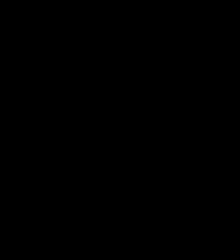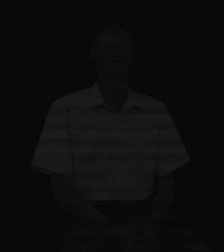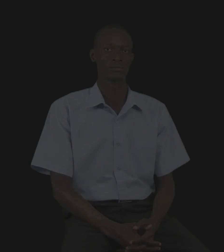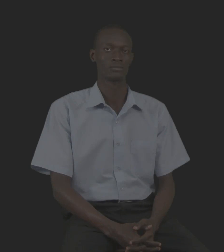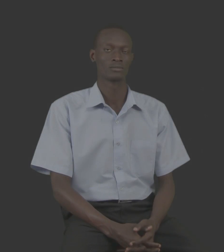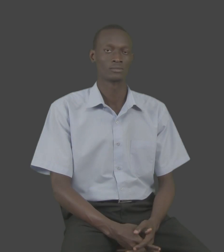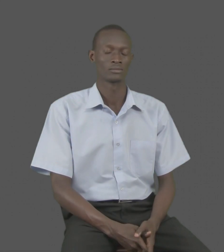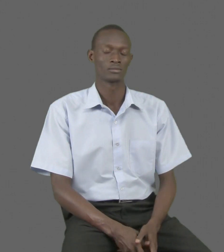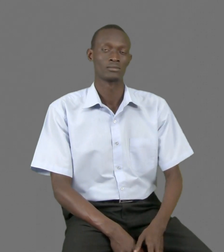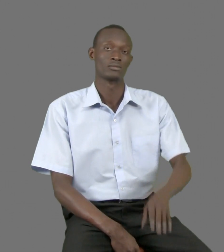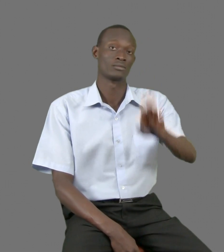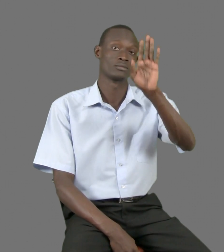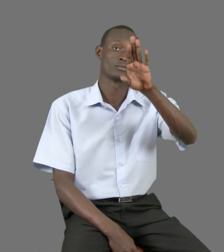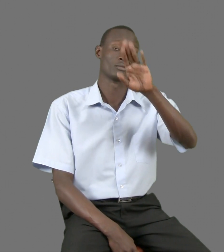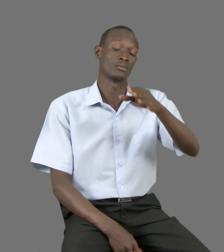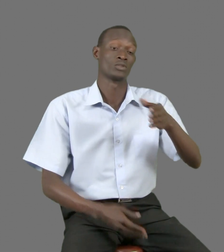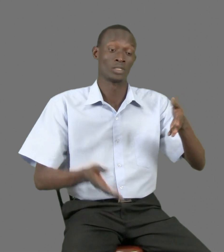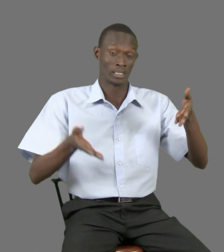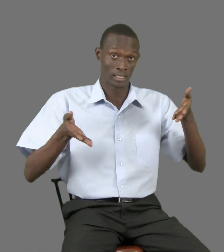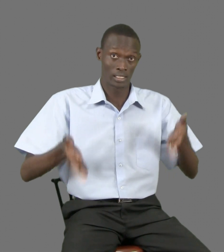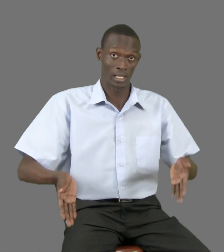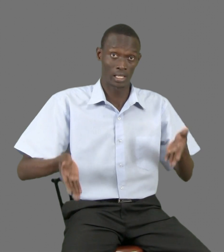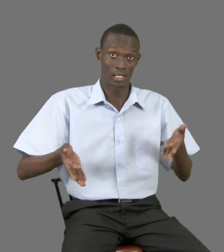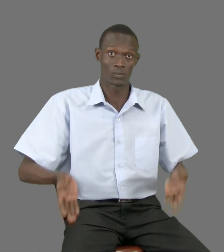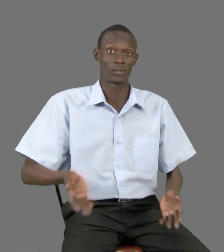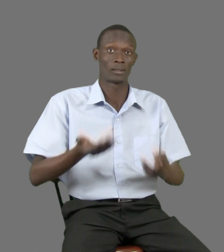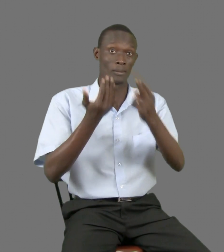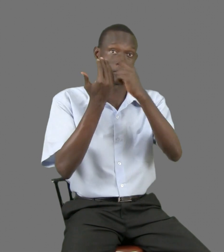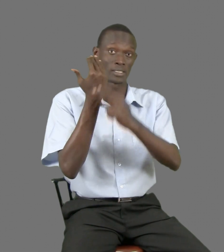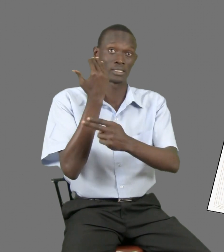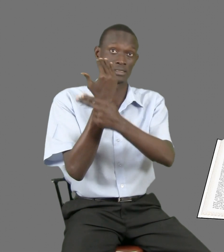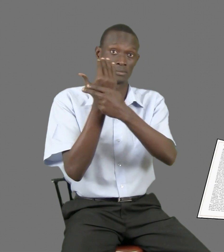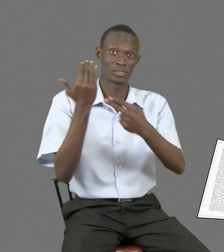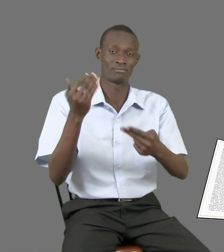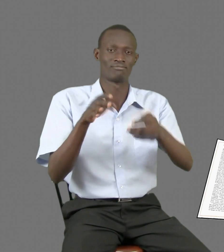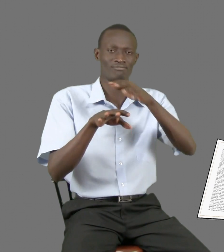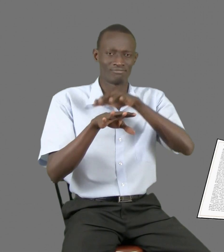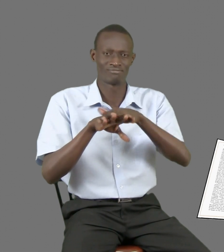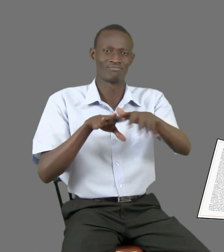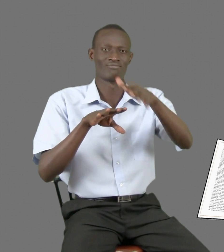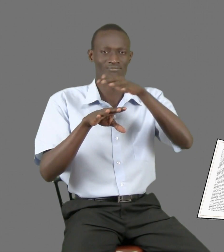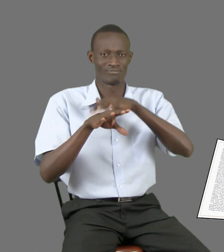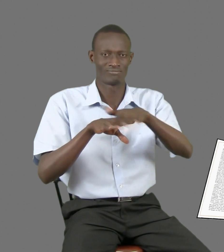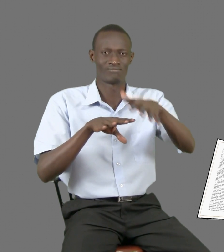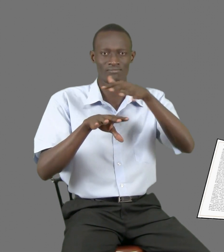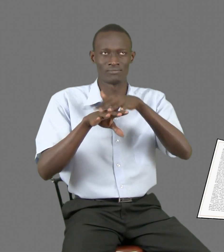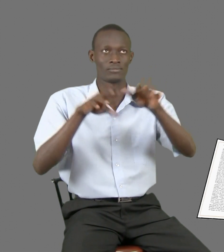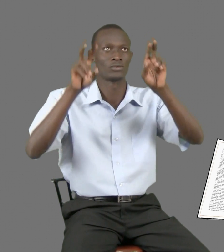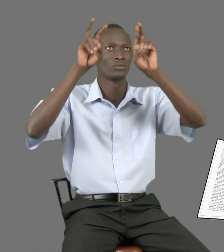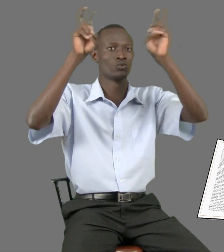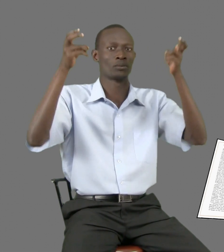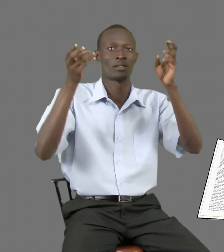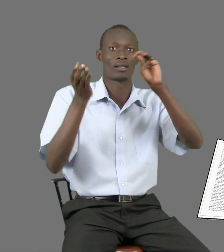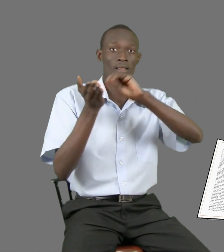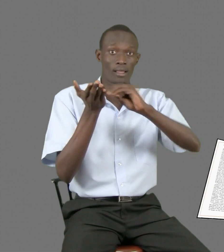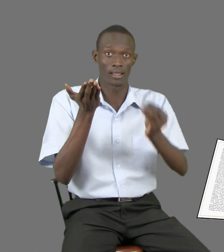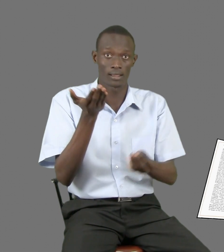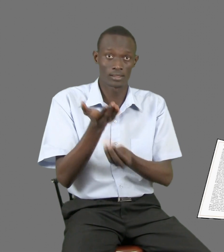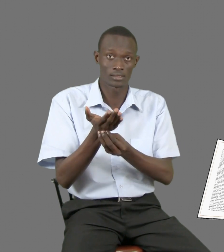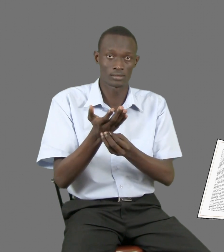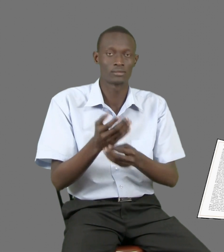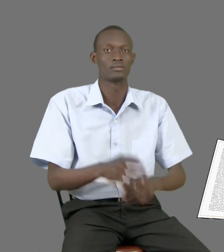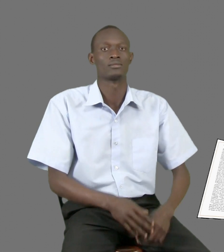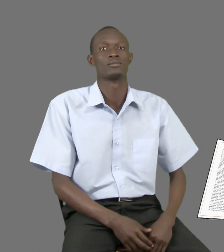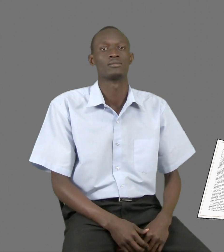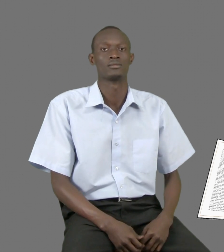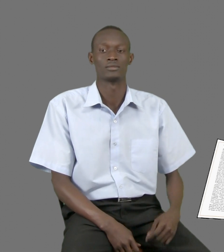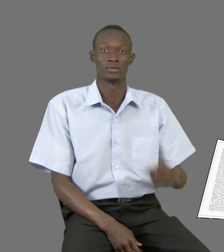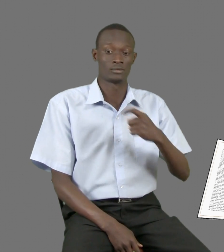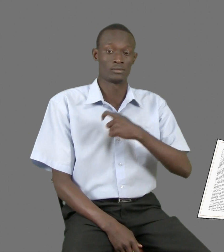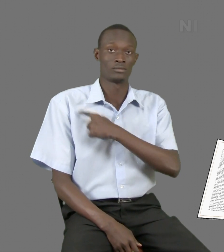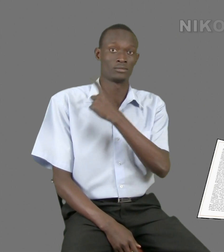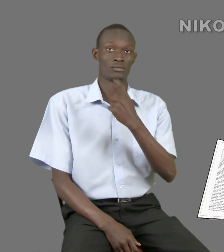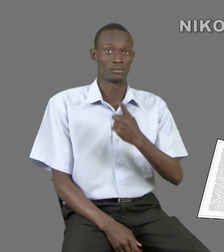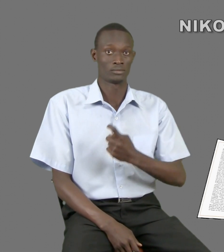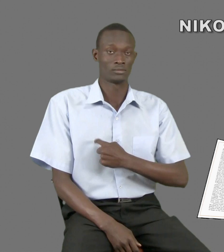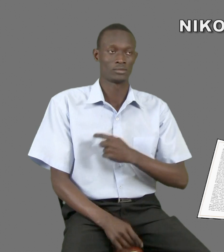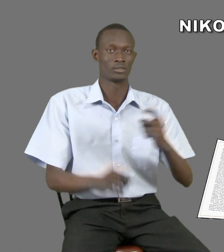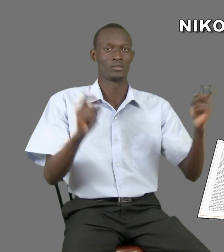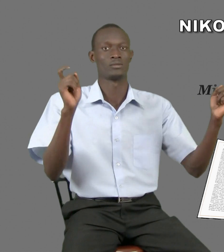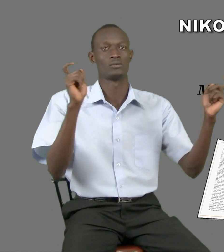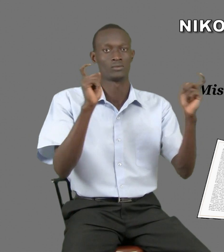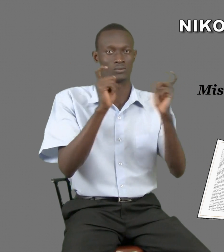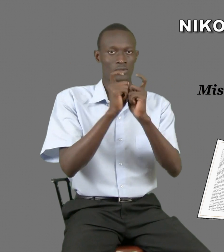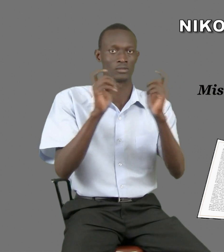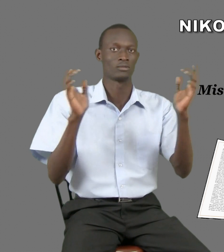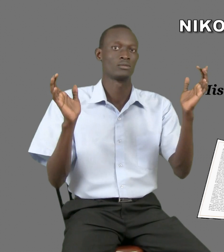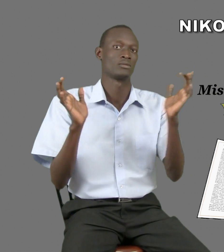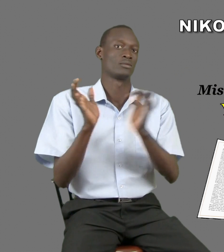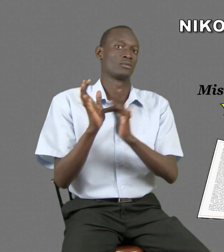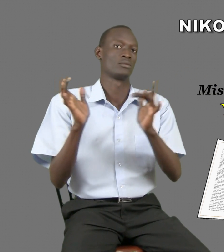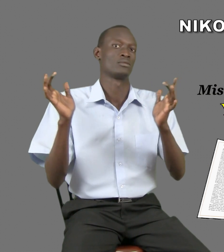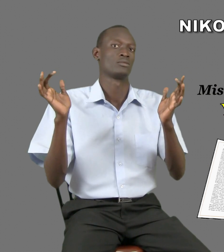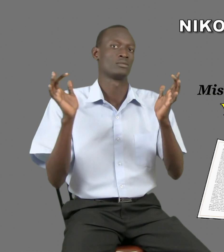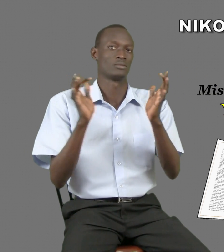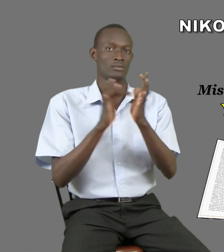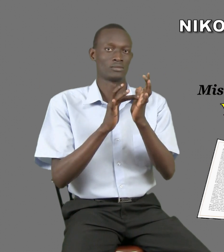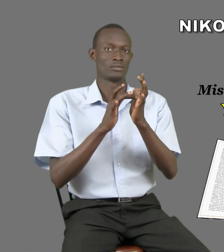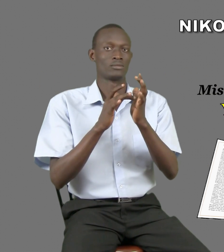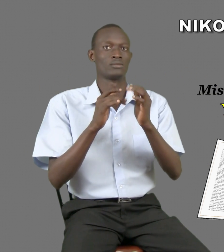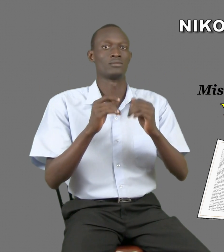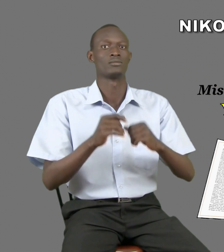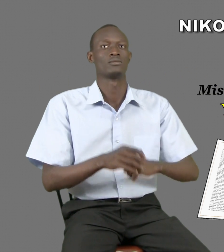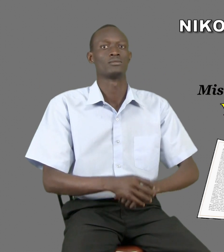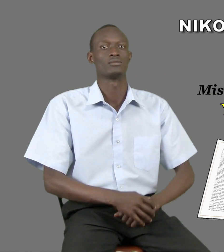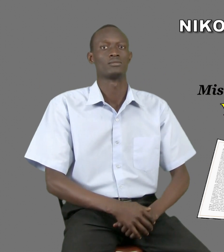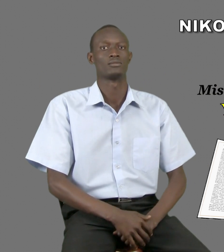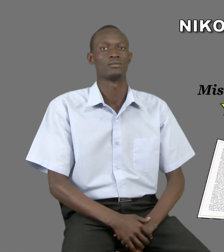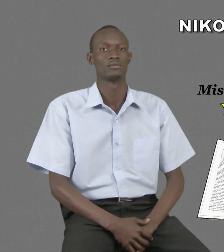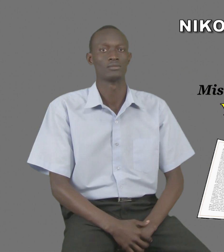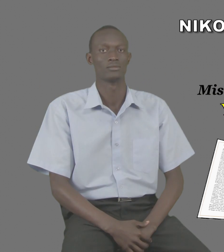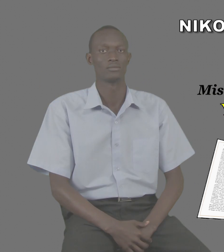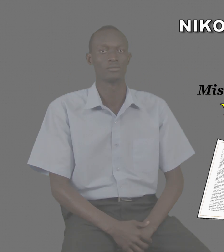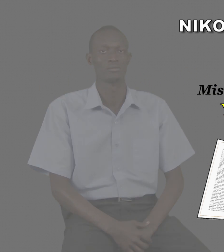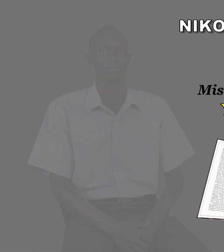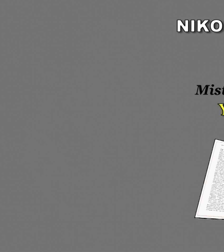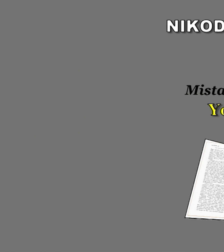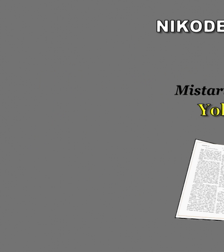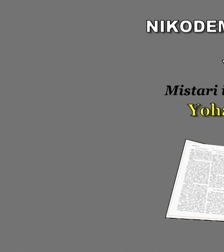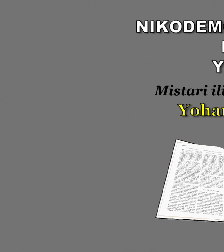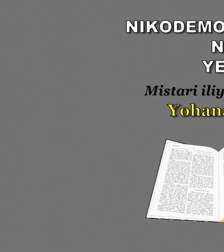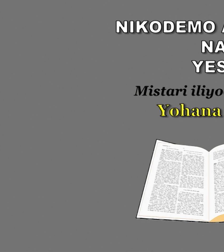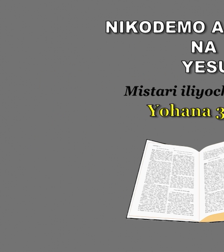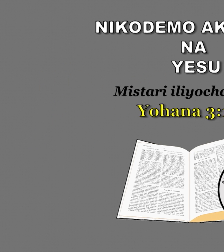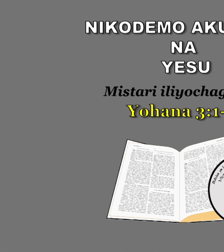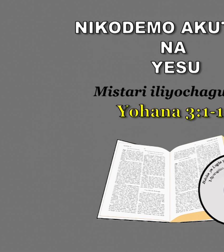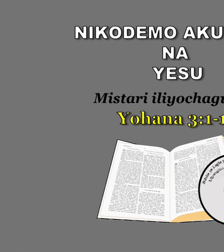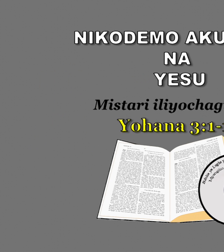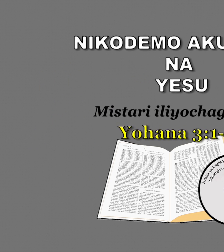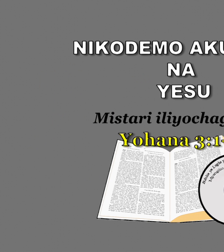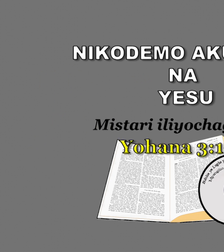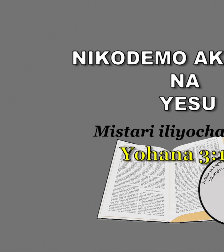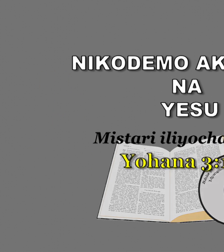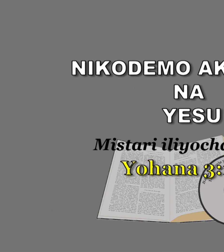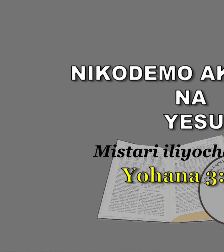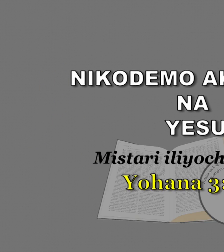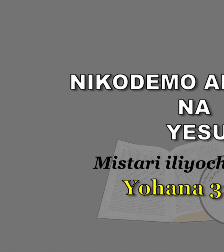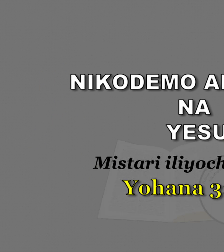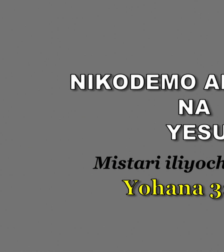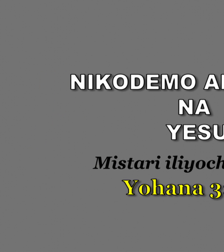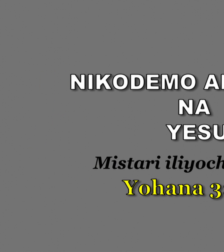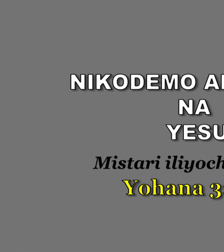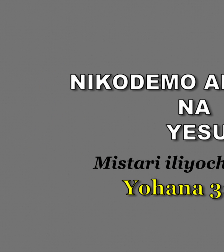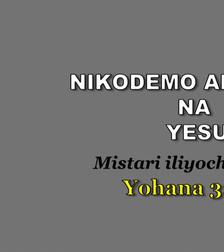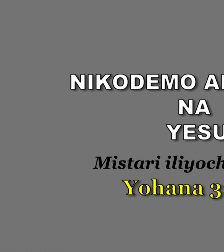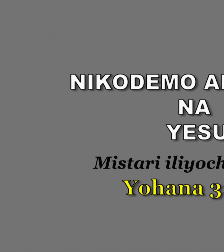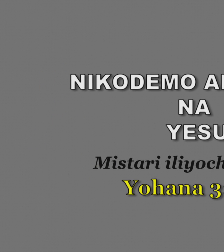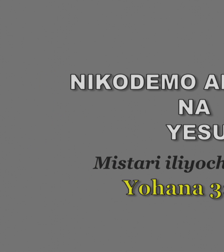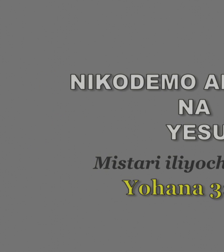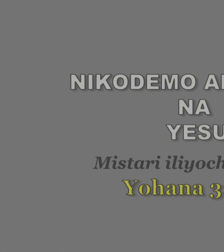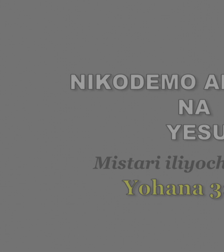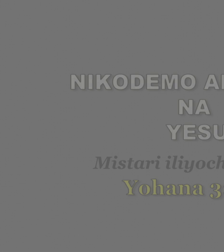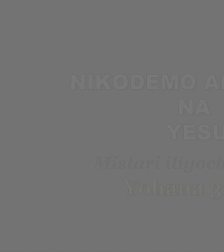Nicodemus meets Jesus